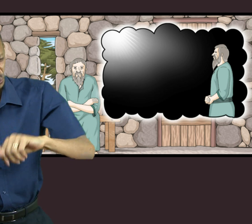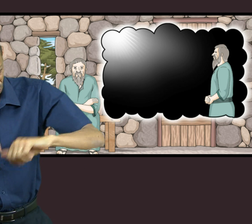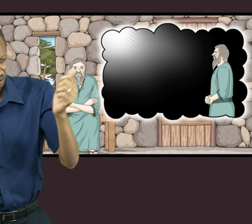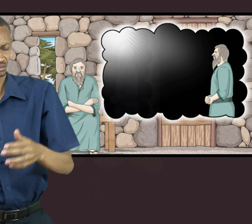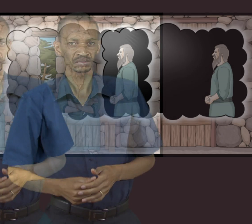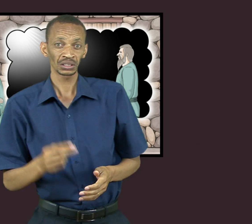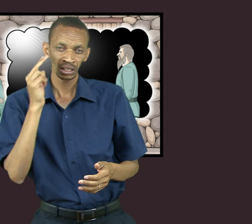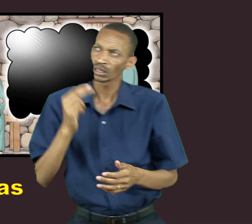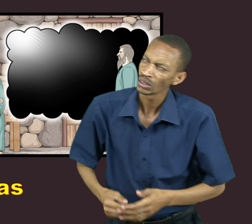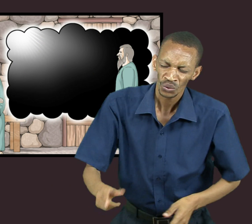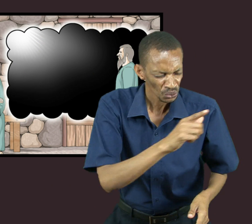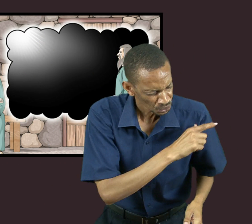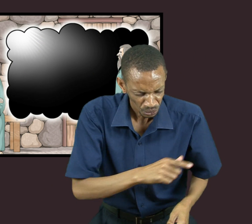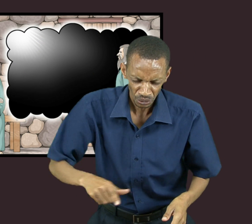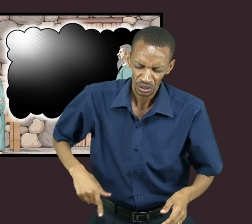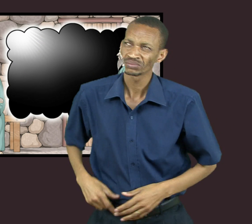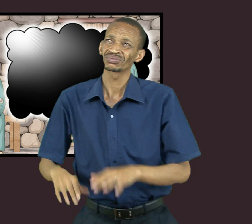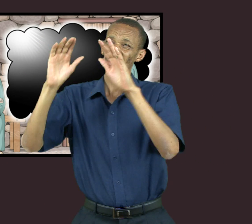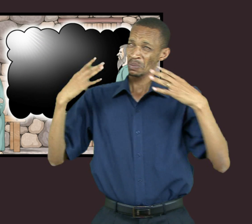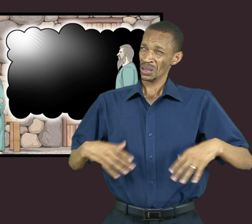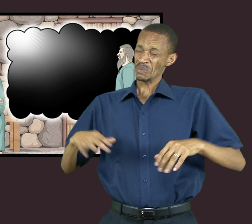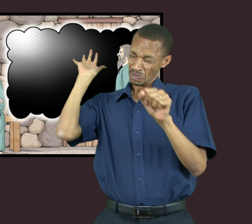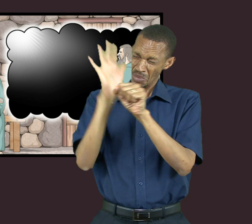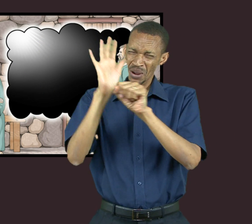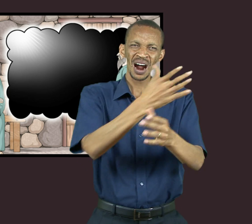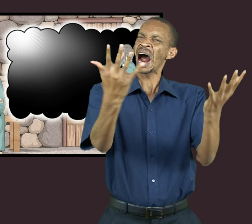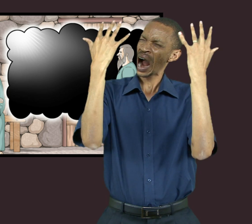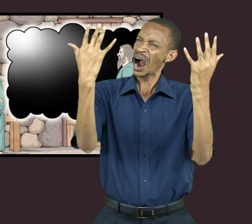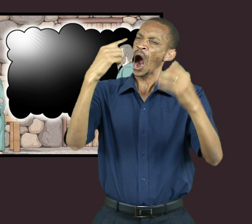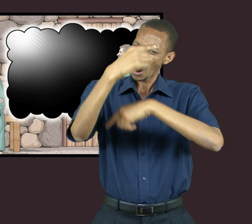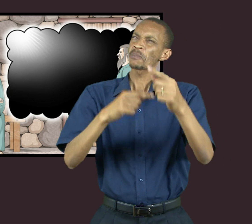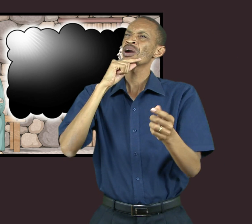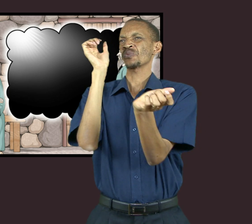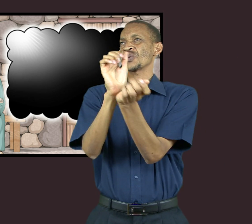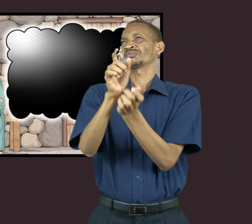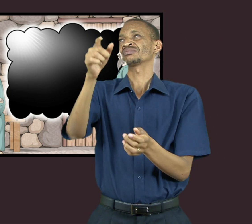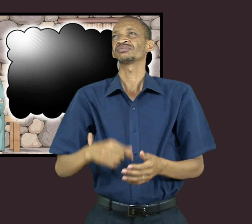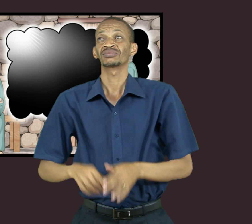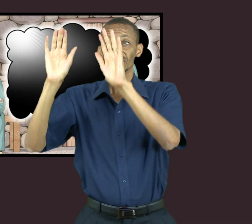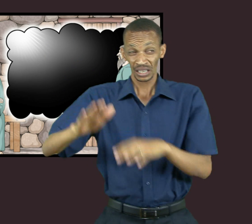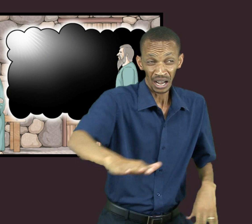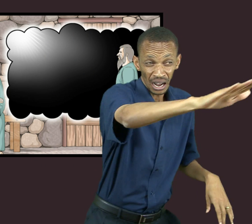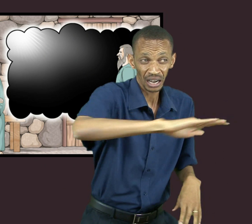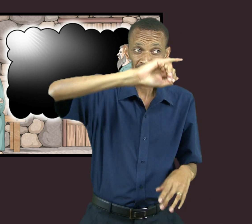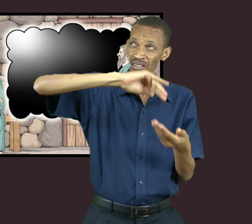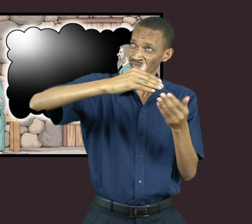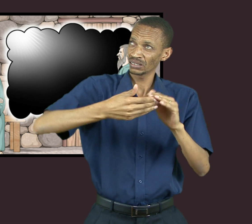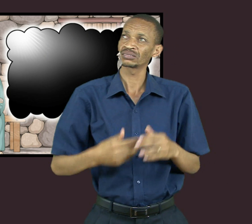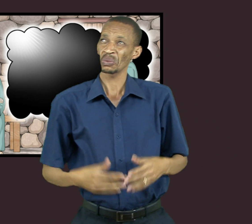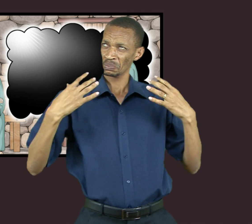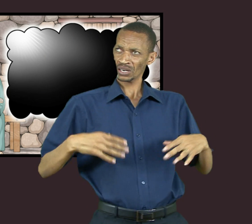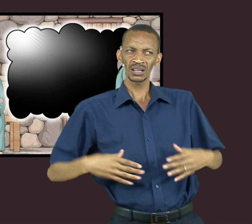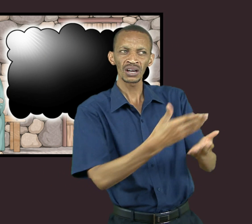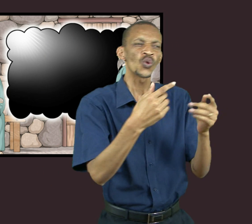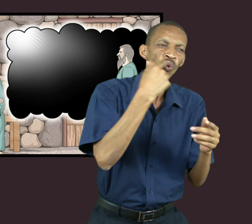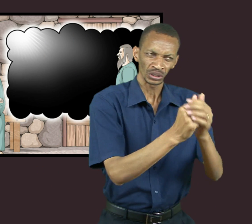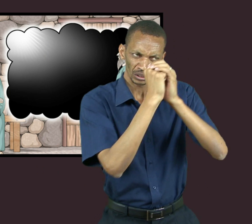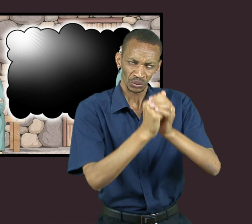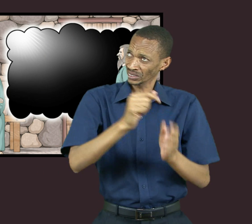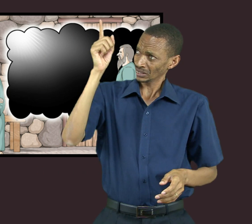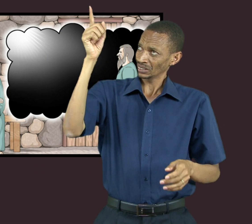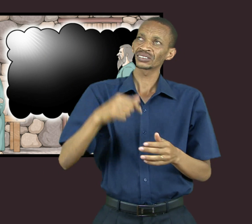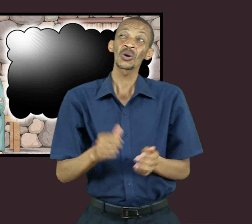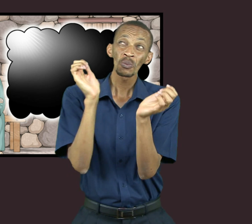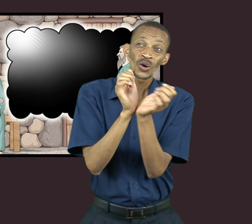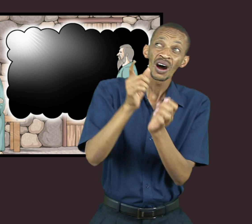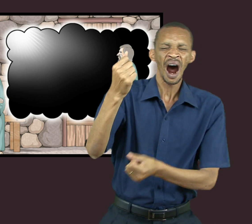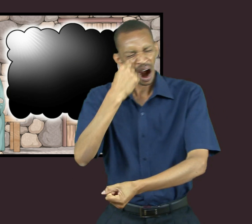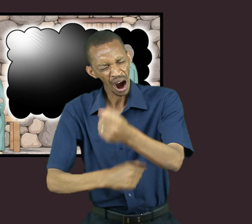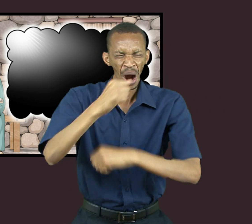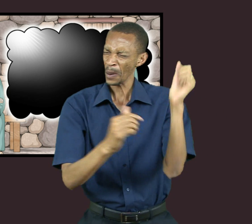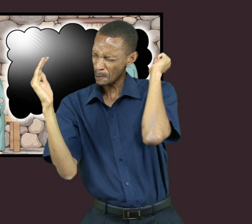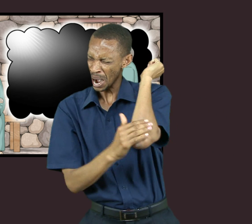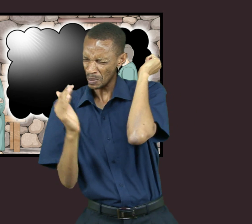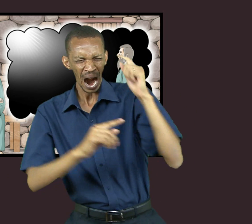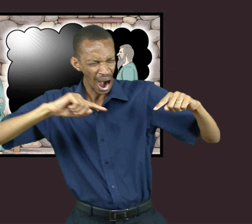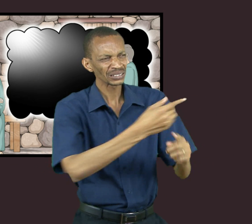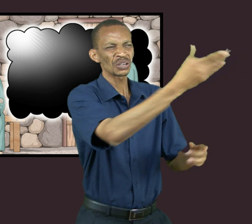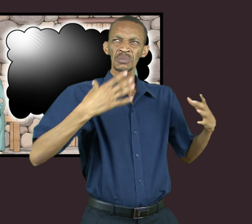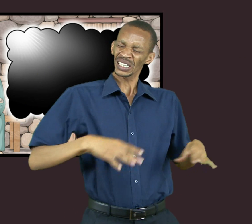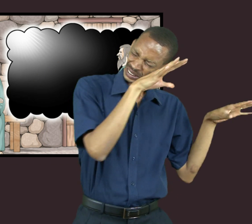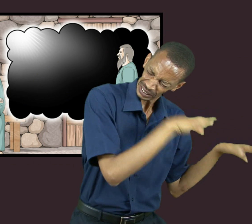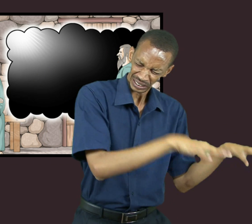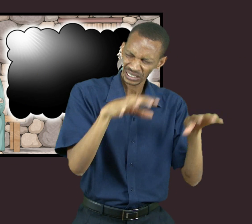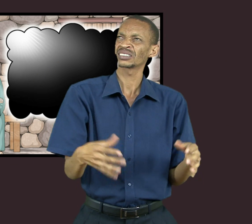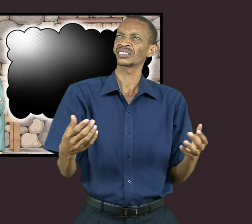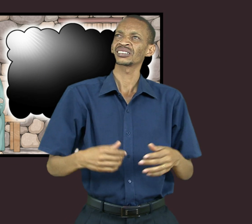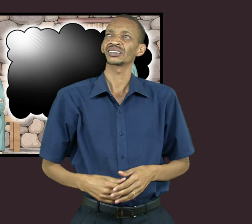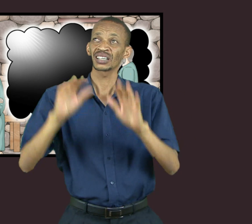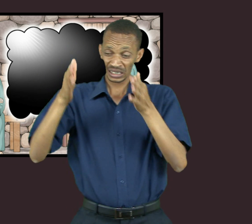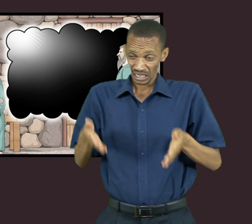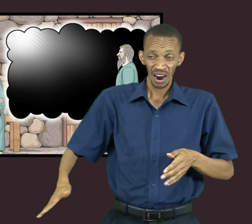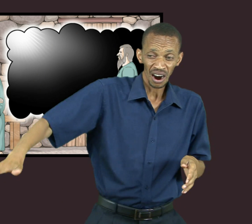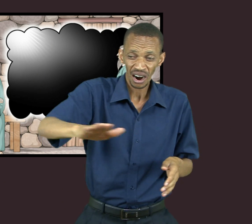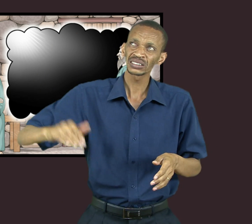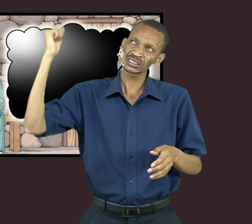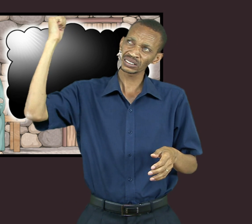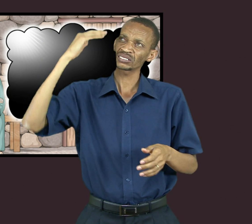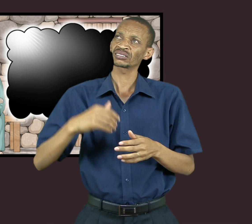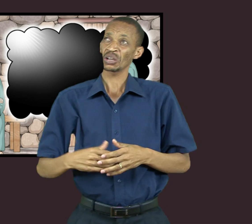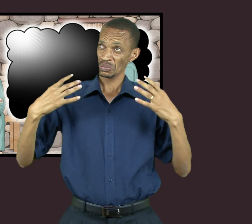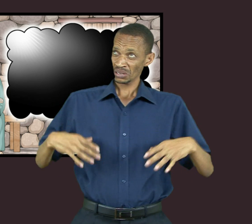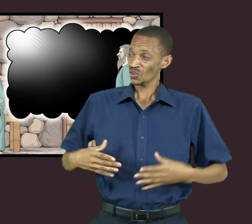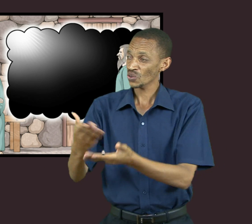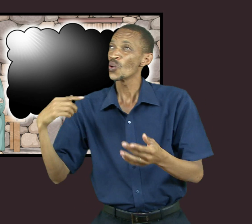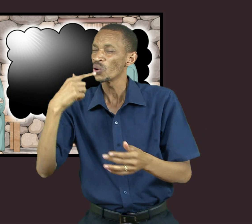But Ananias answered, “Lord, many people have told me about this man and all the harm he has done to Your saints in Jerusalem.